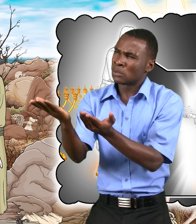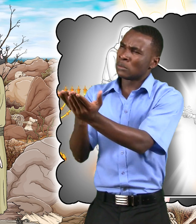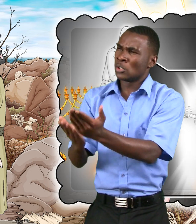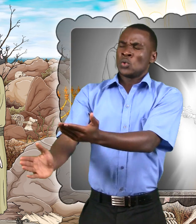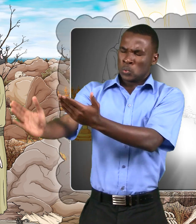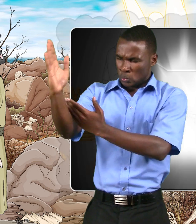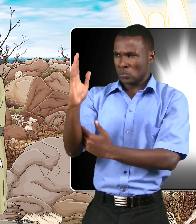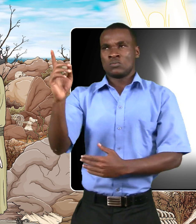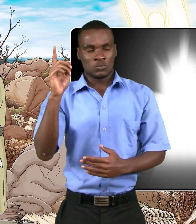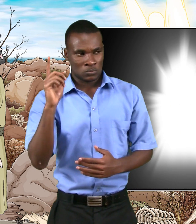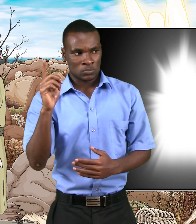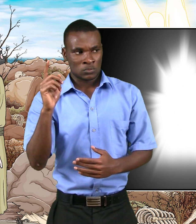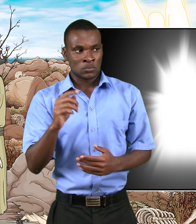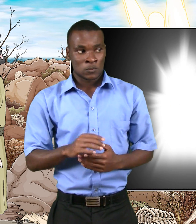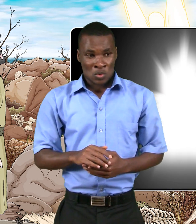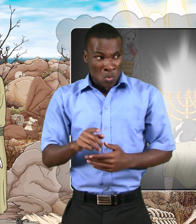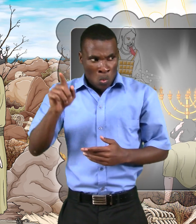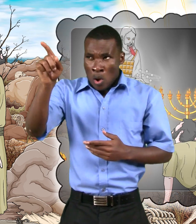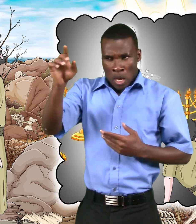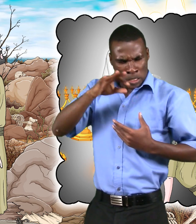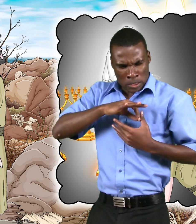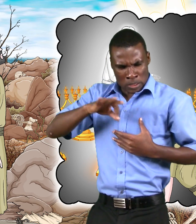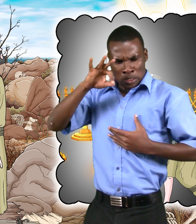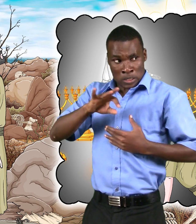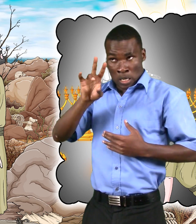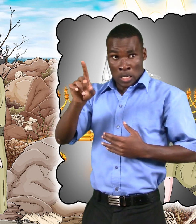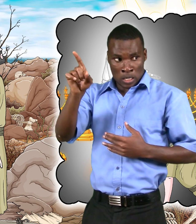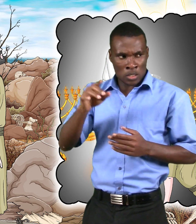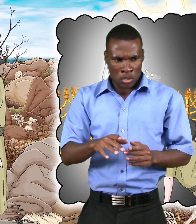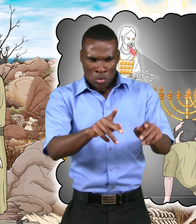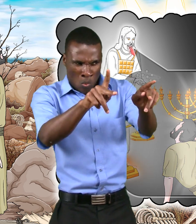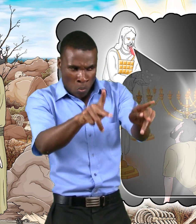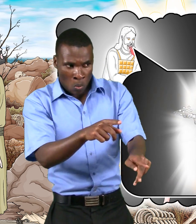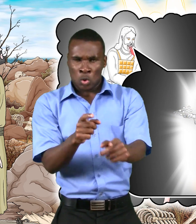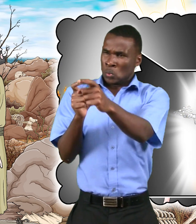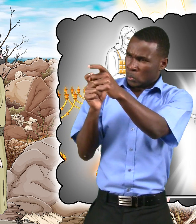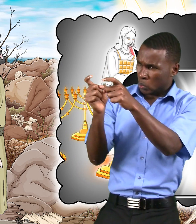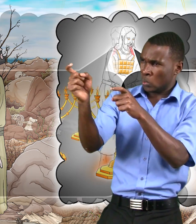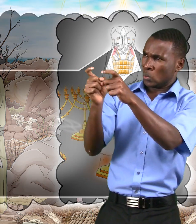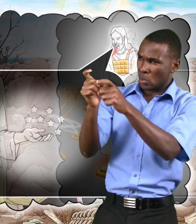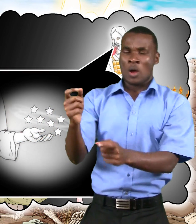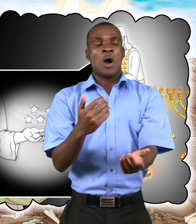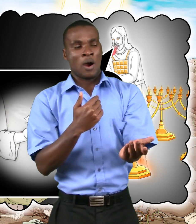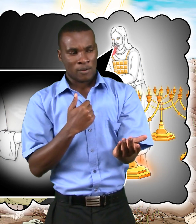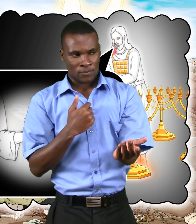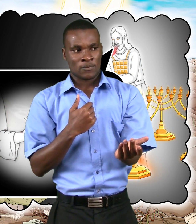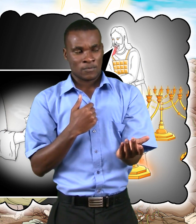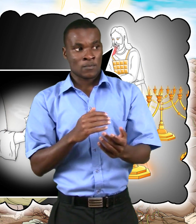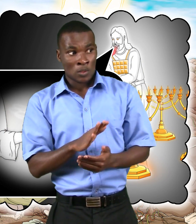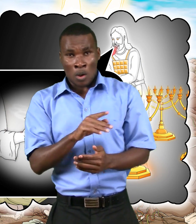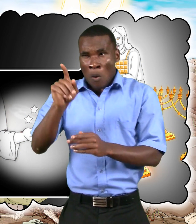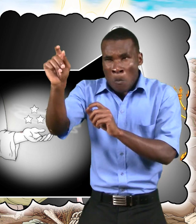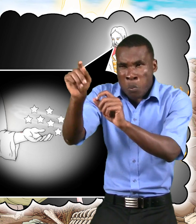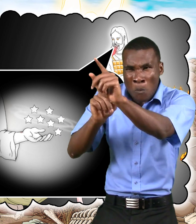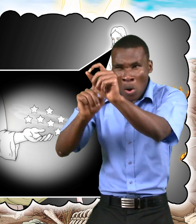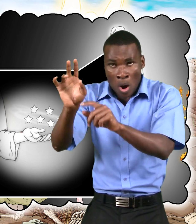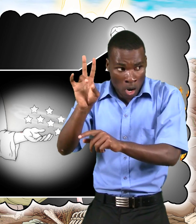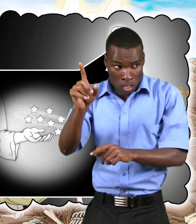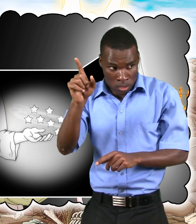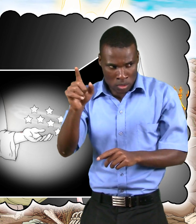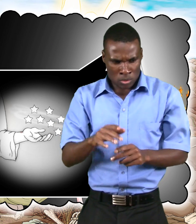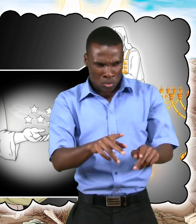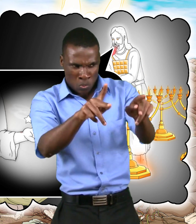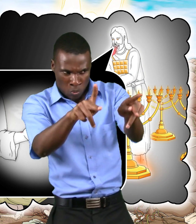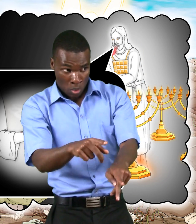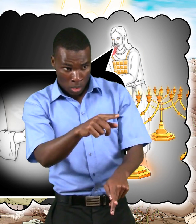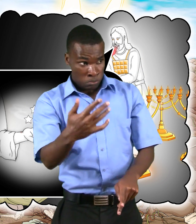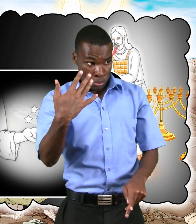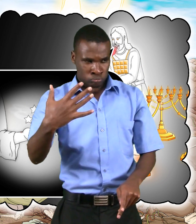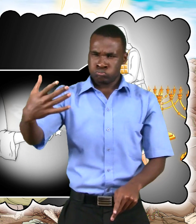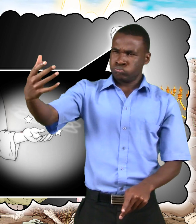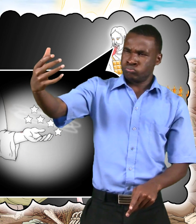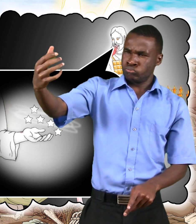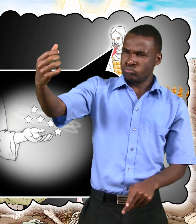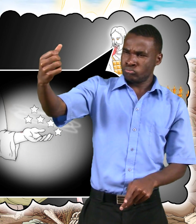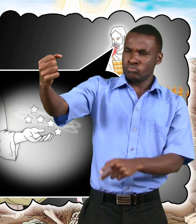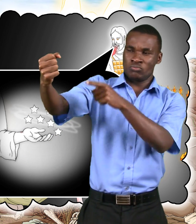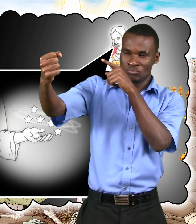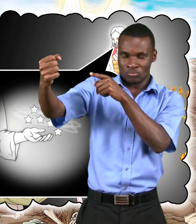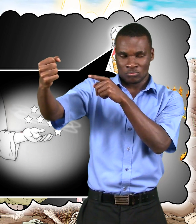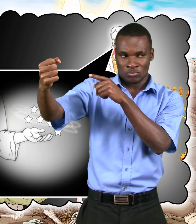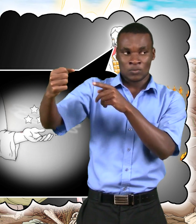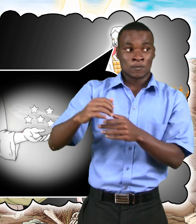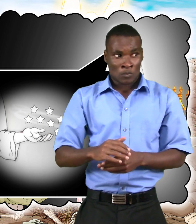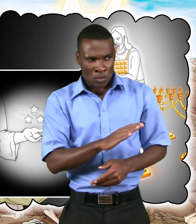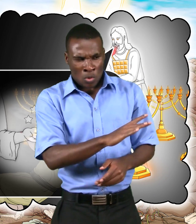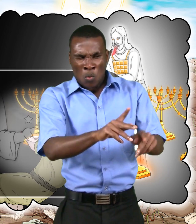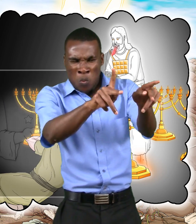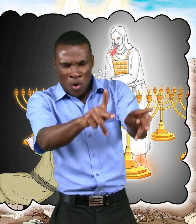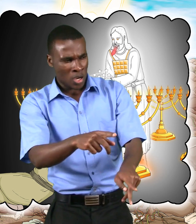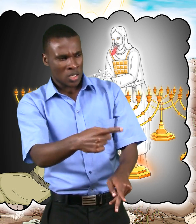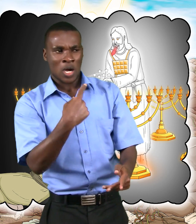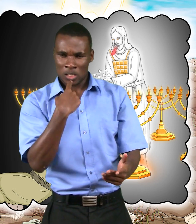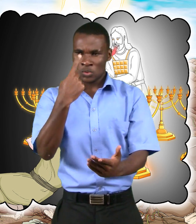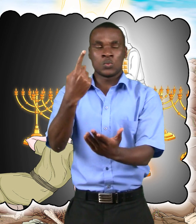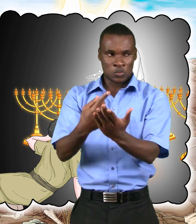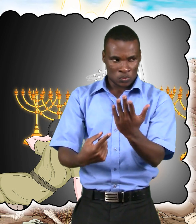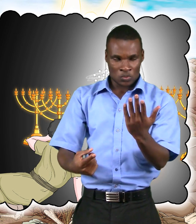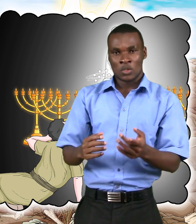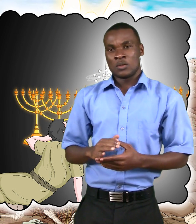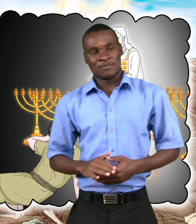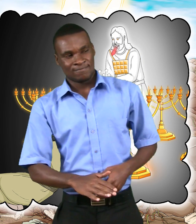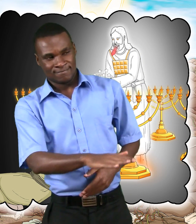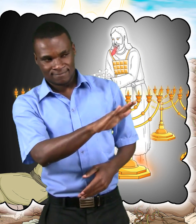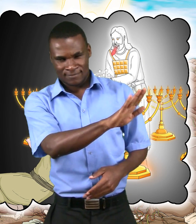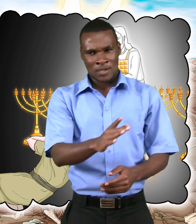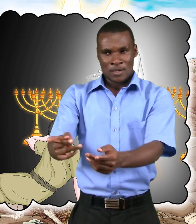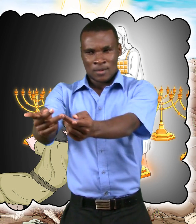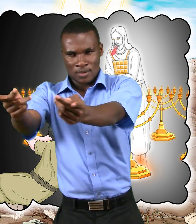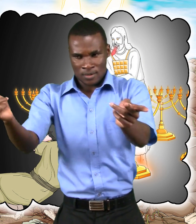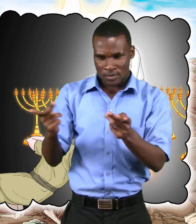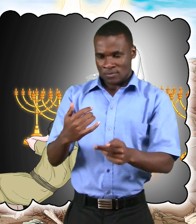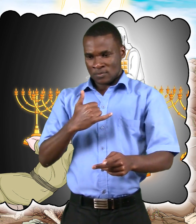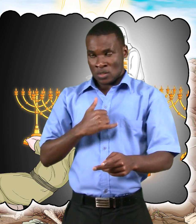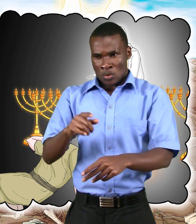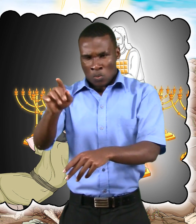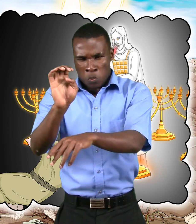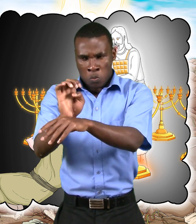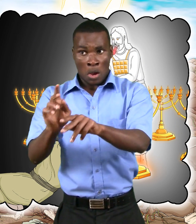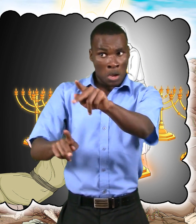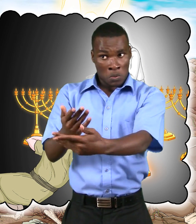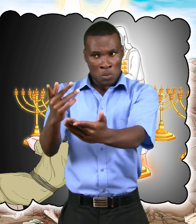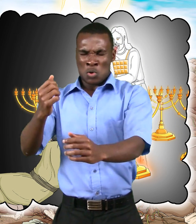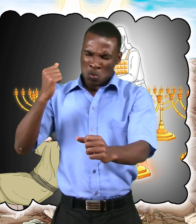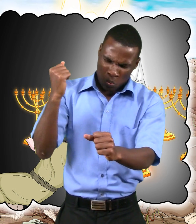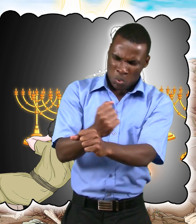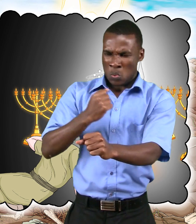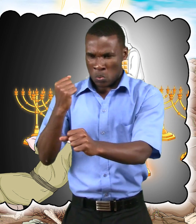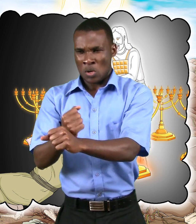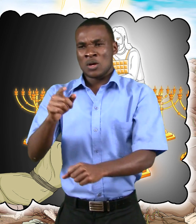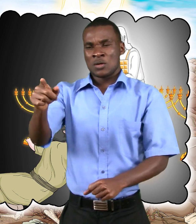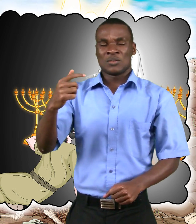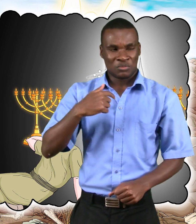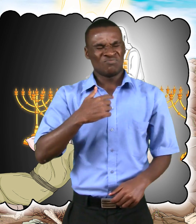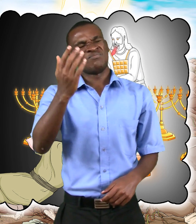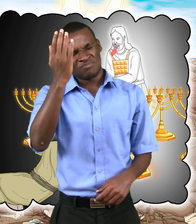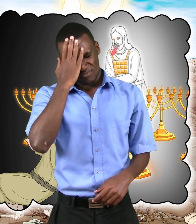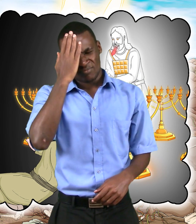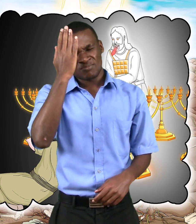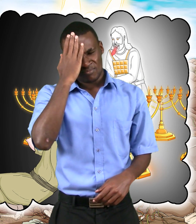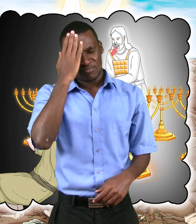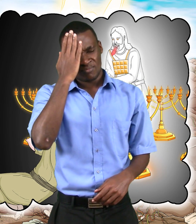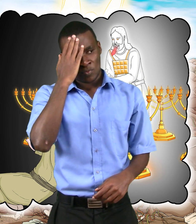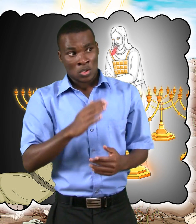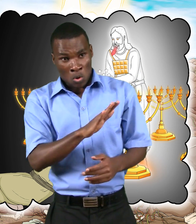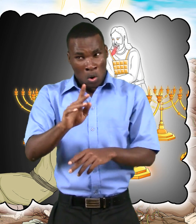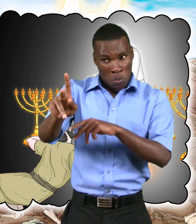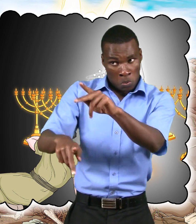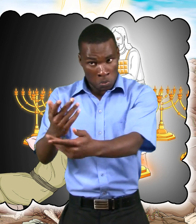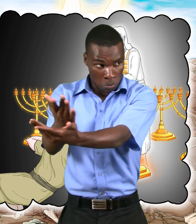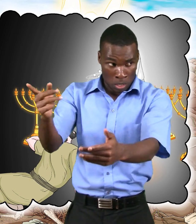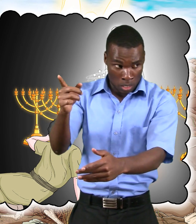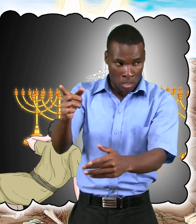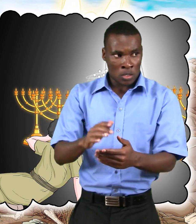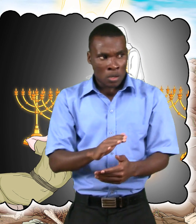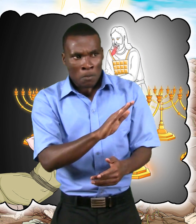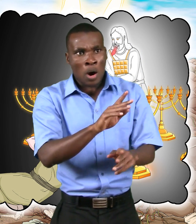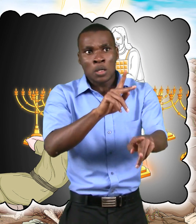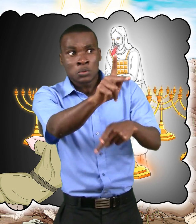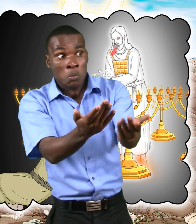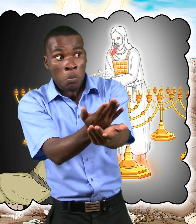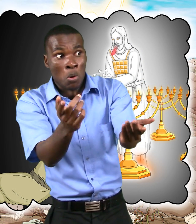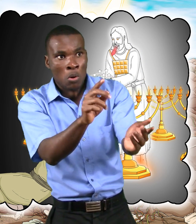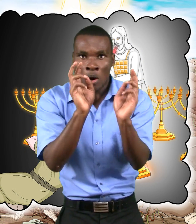I know your deeds; you have a reputation for being alive, yet you are dead.